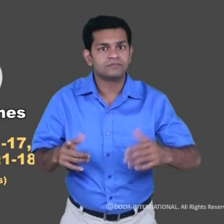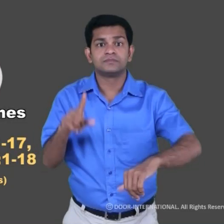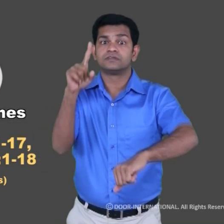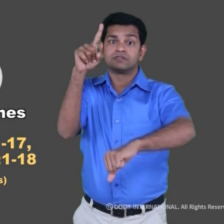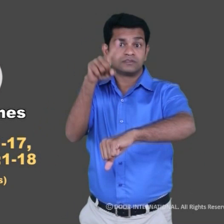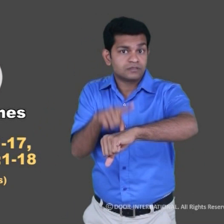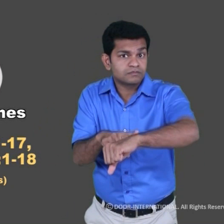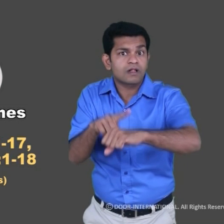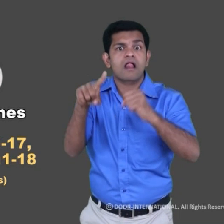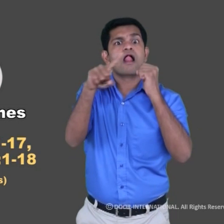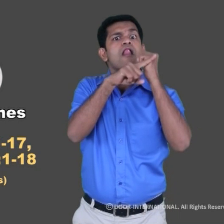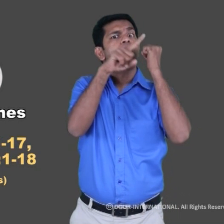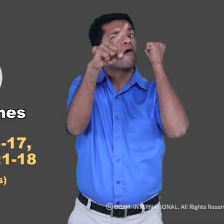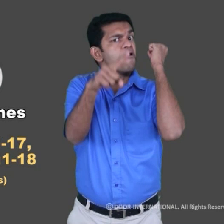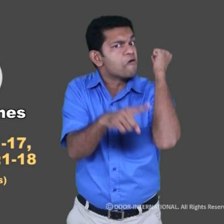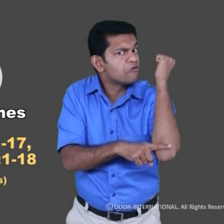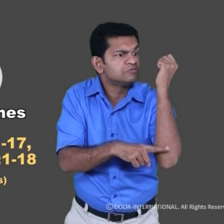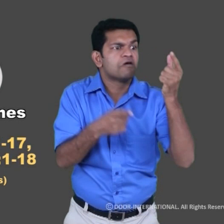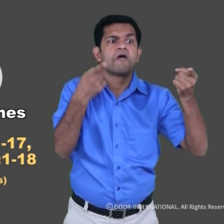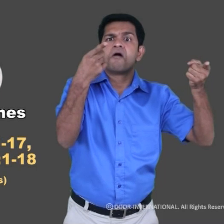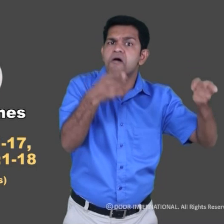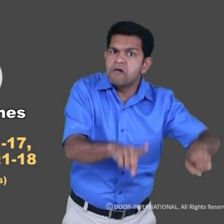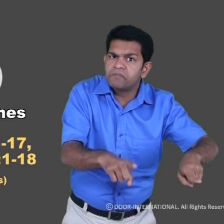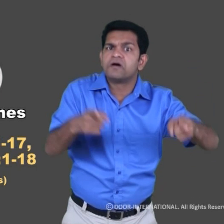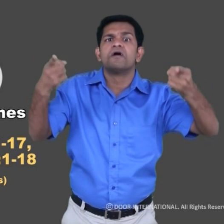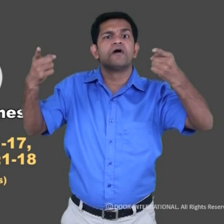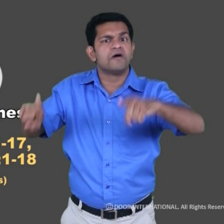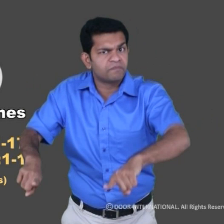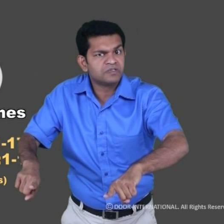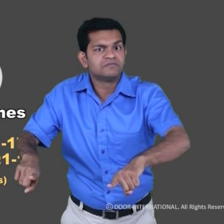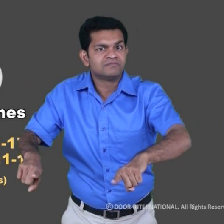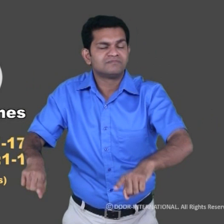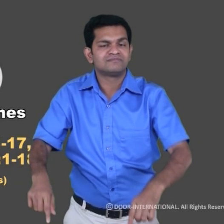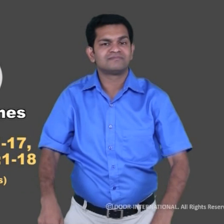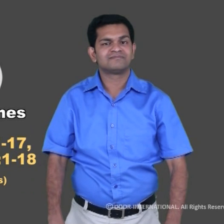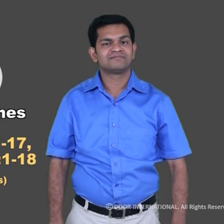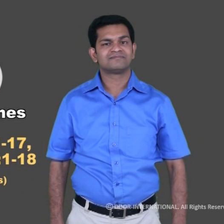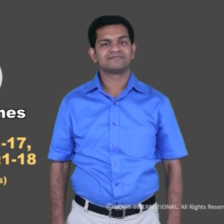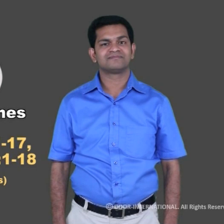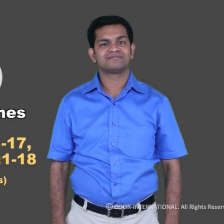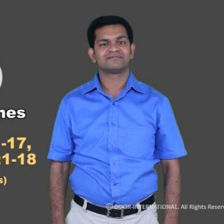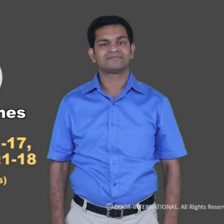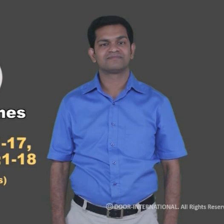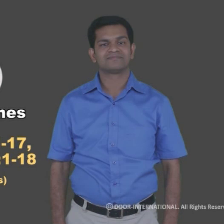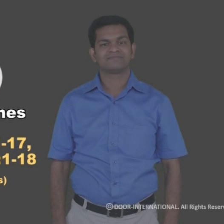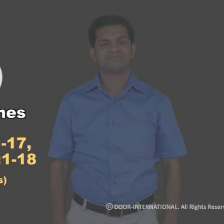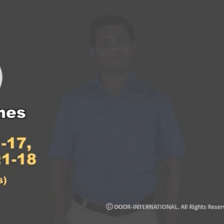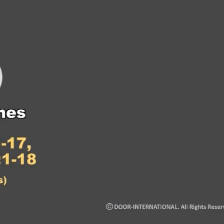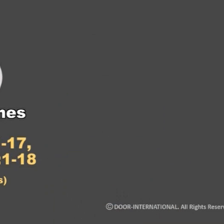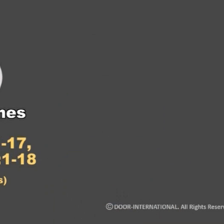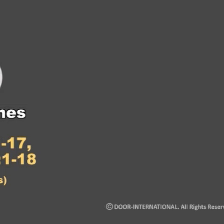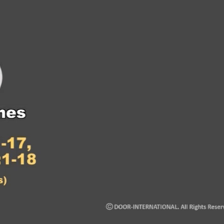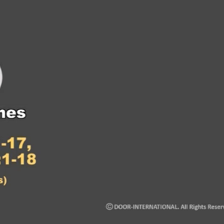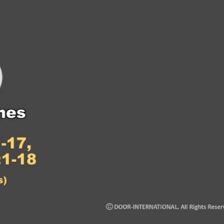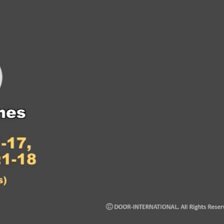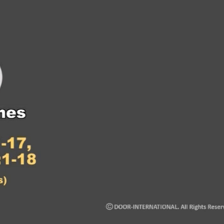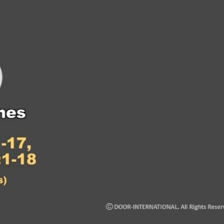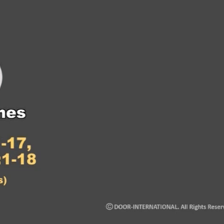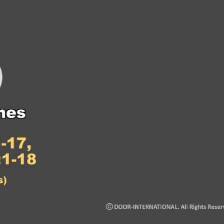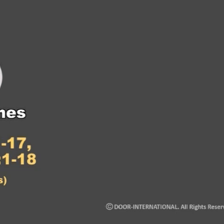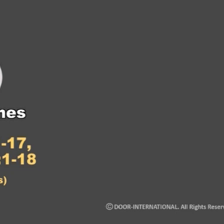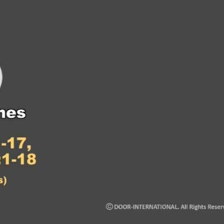The end times